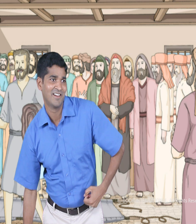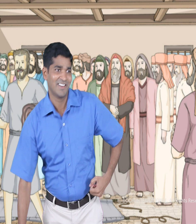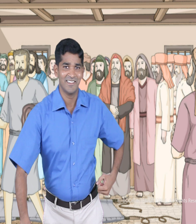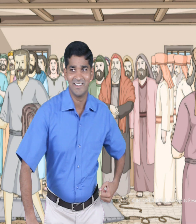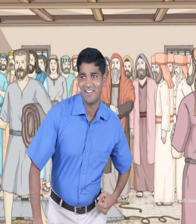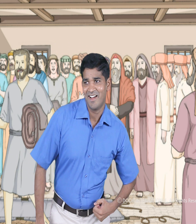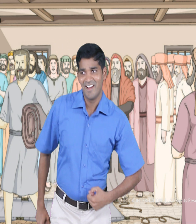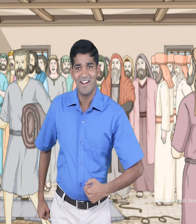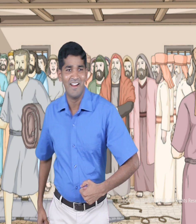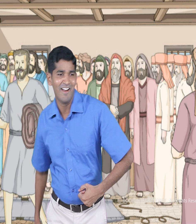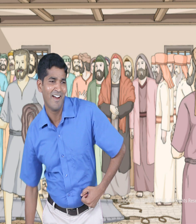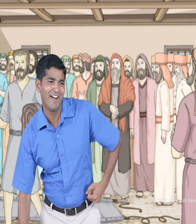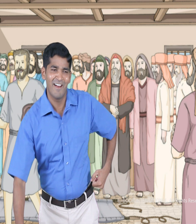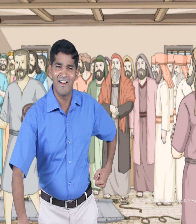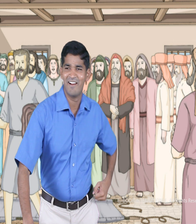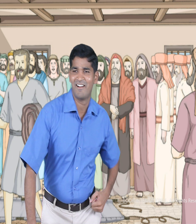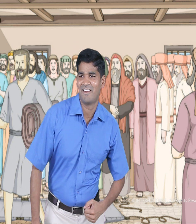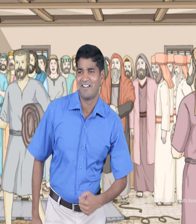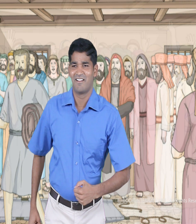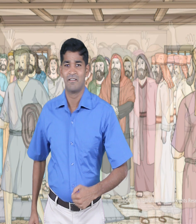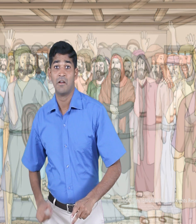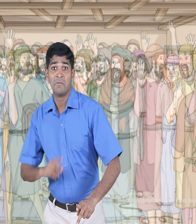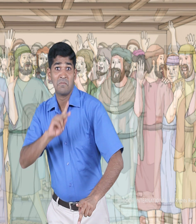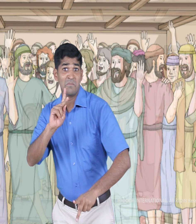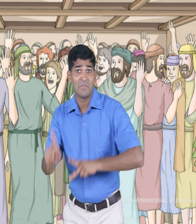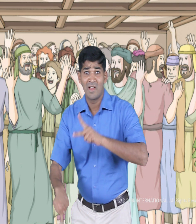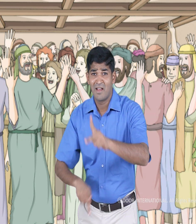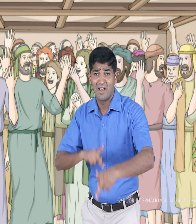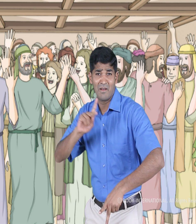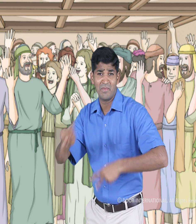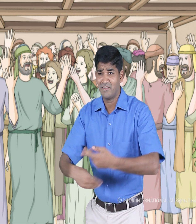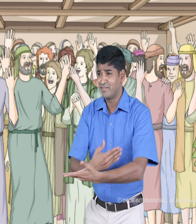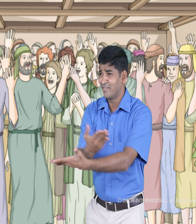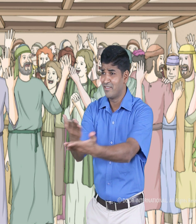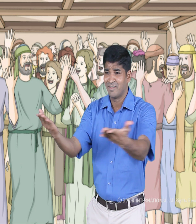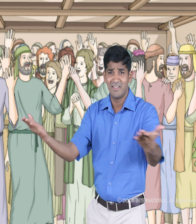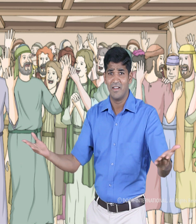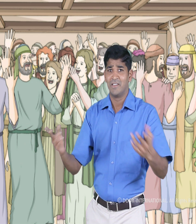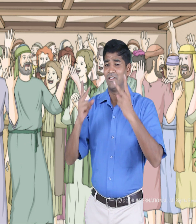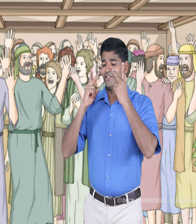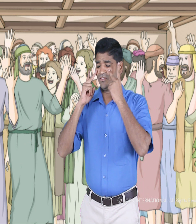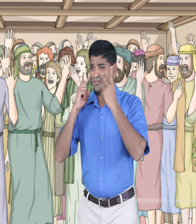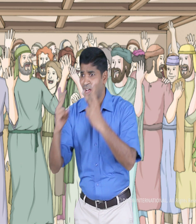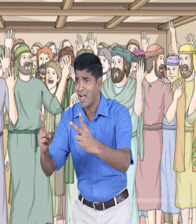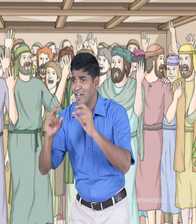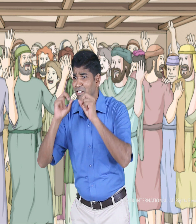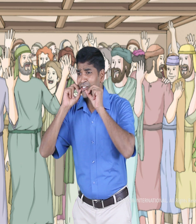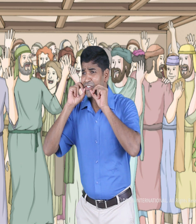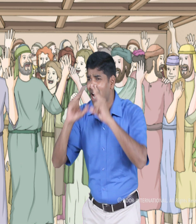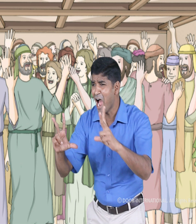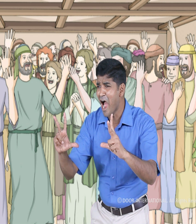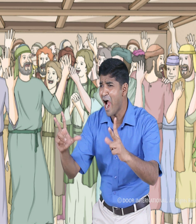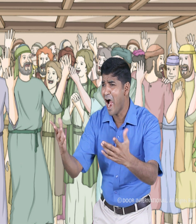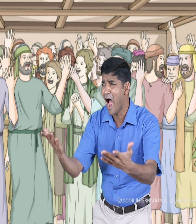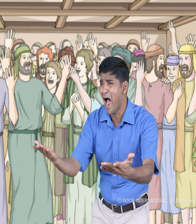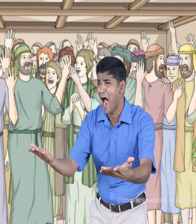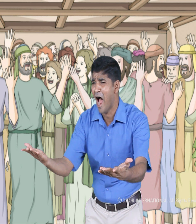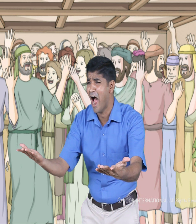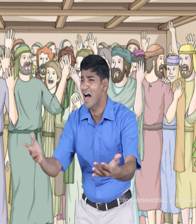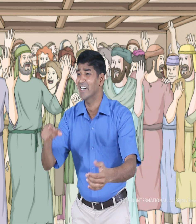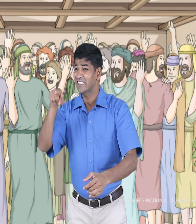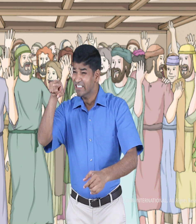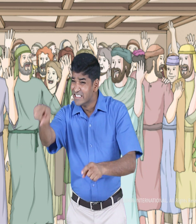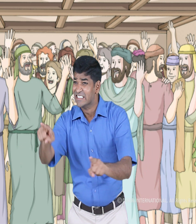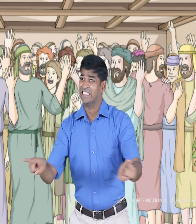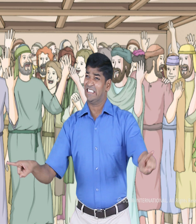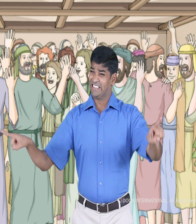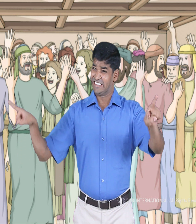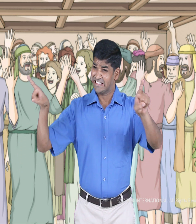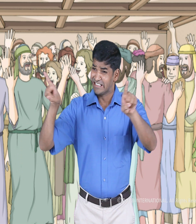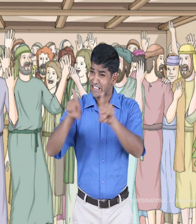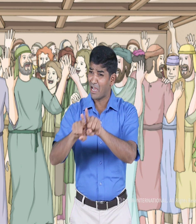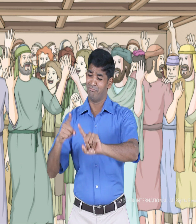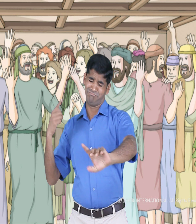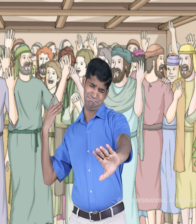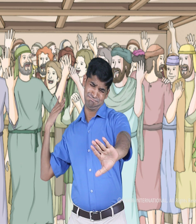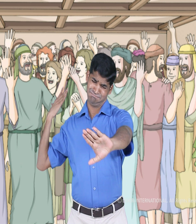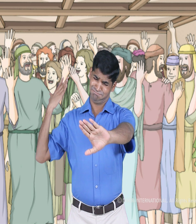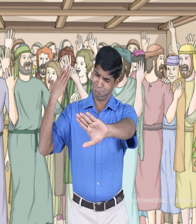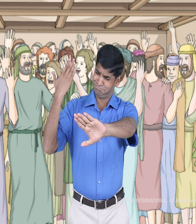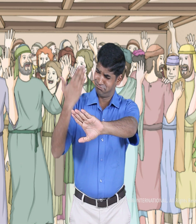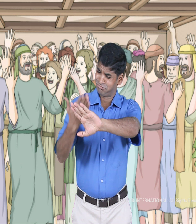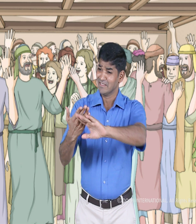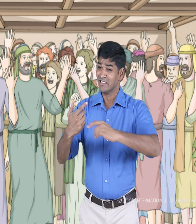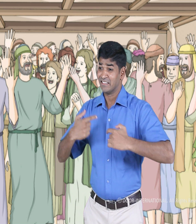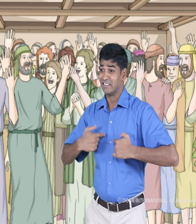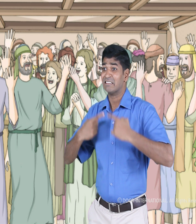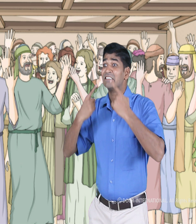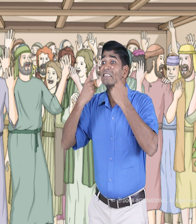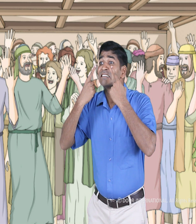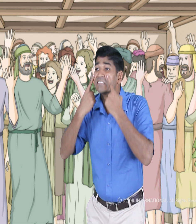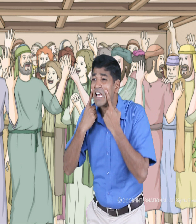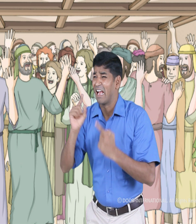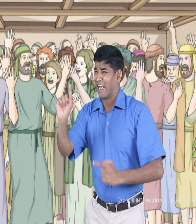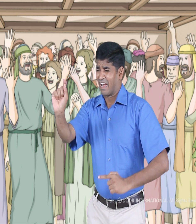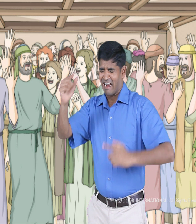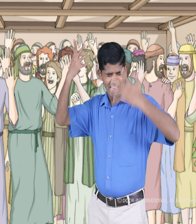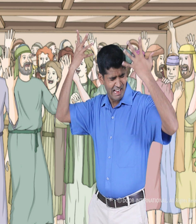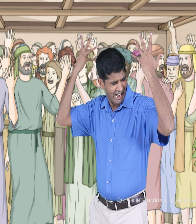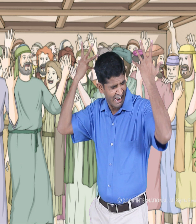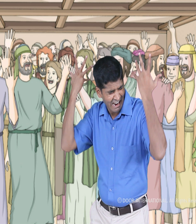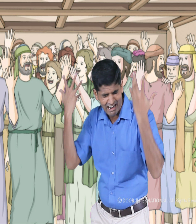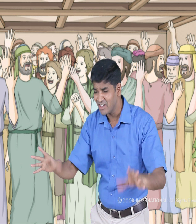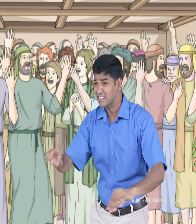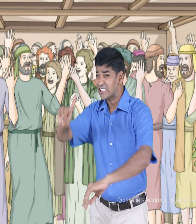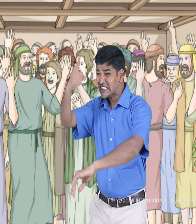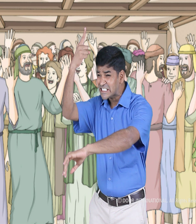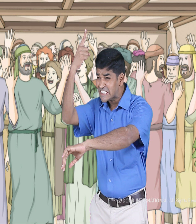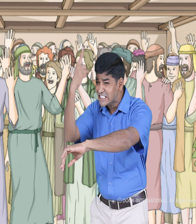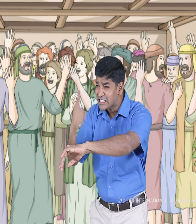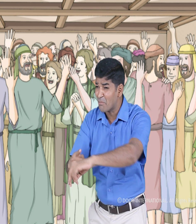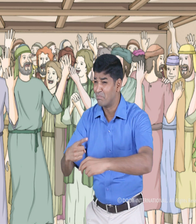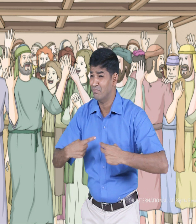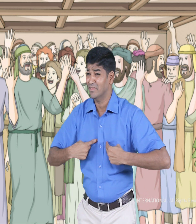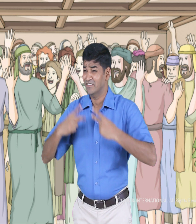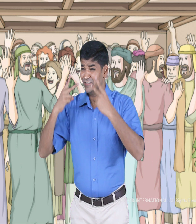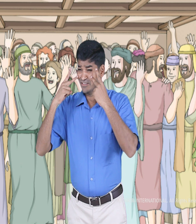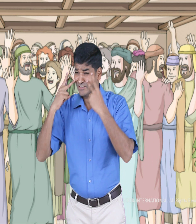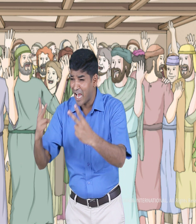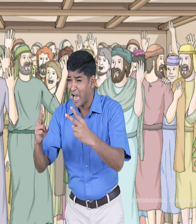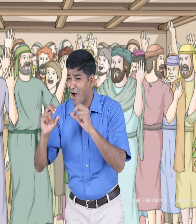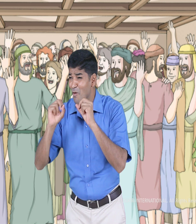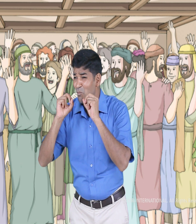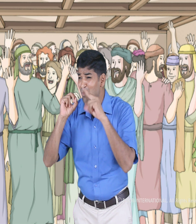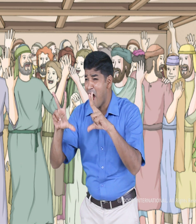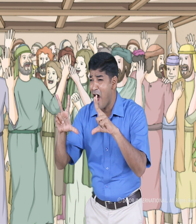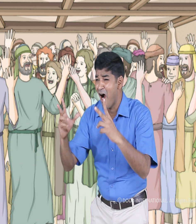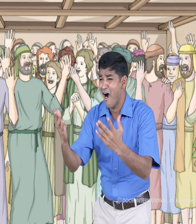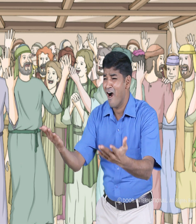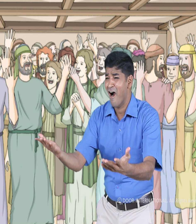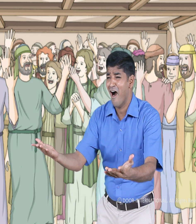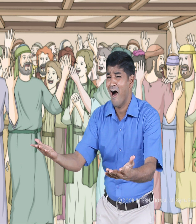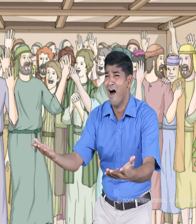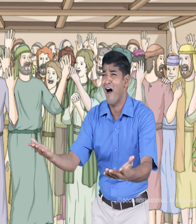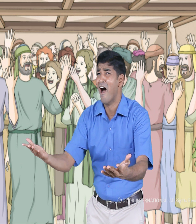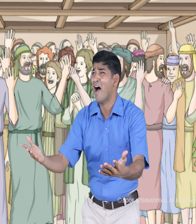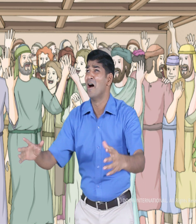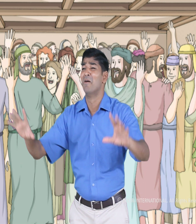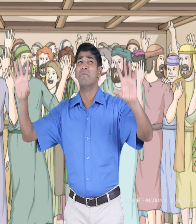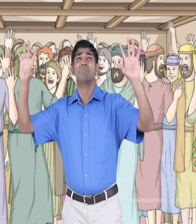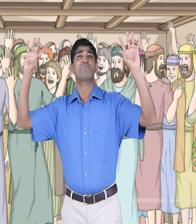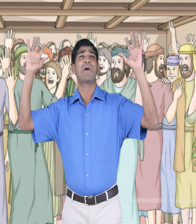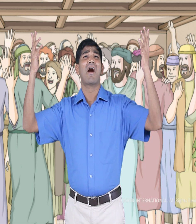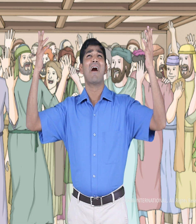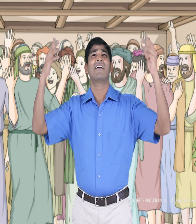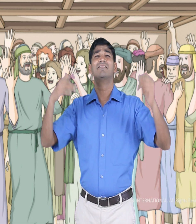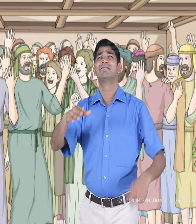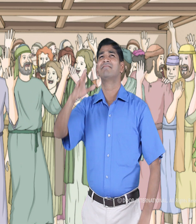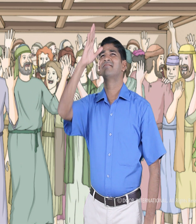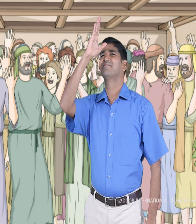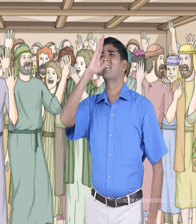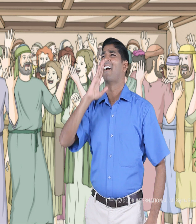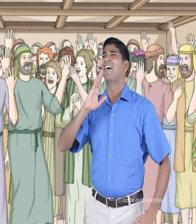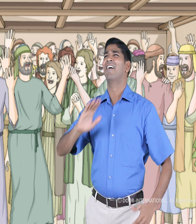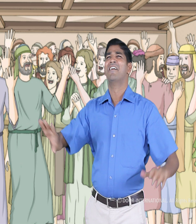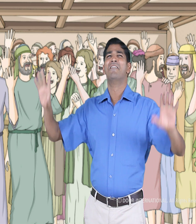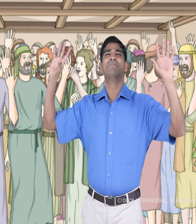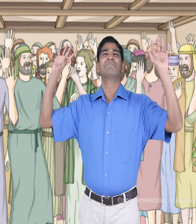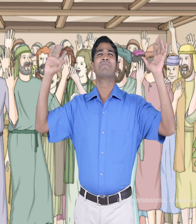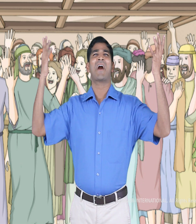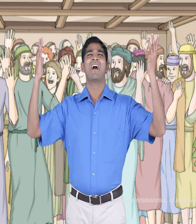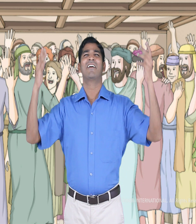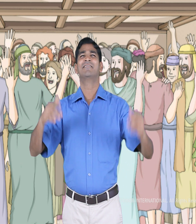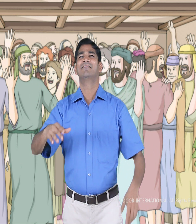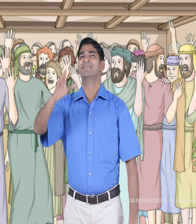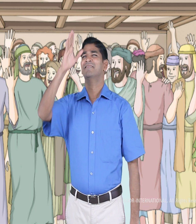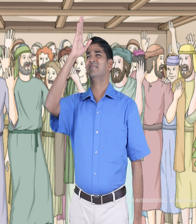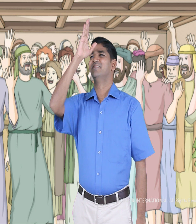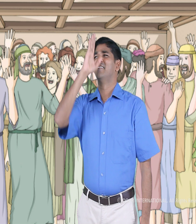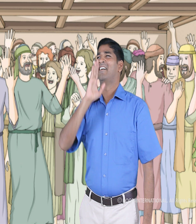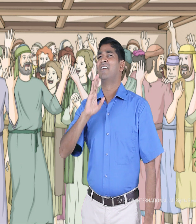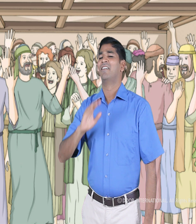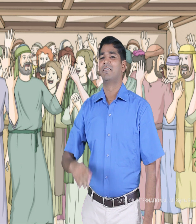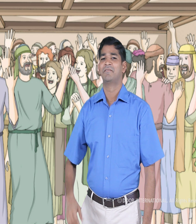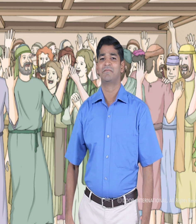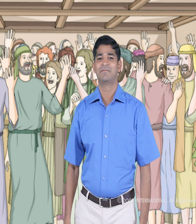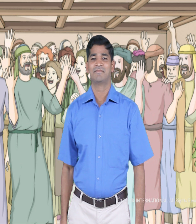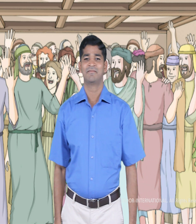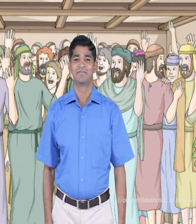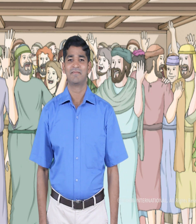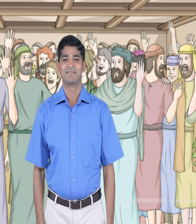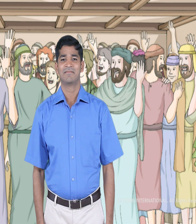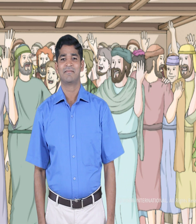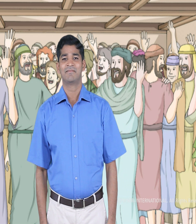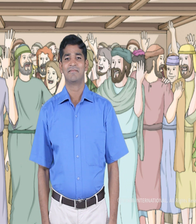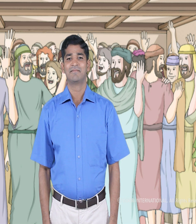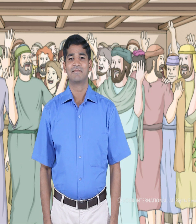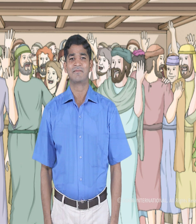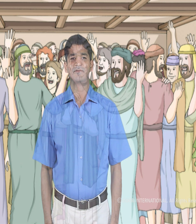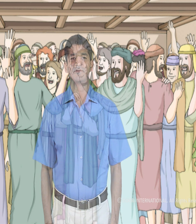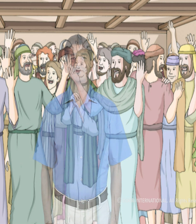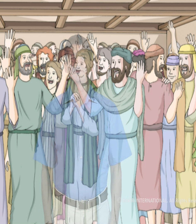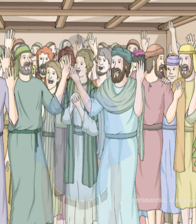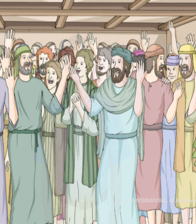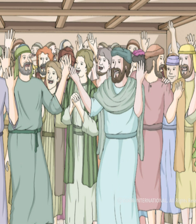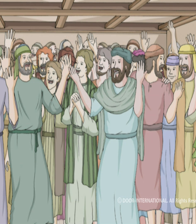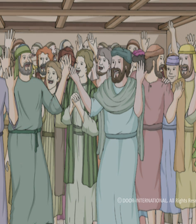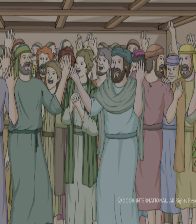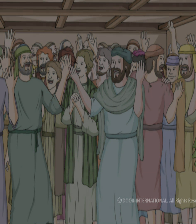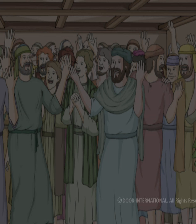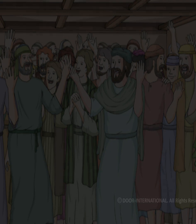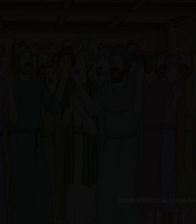As a result, they were all astounded and glorified God, saying, “We have never seen anything like this!”